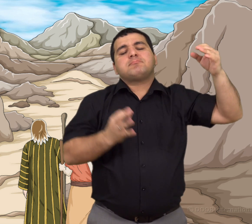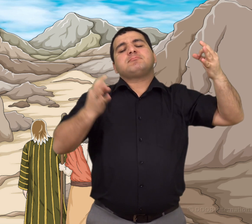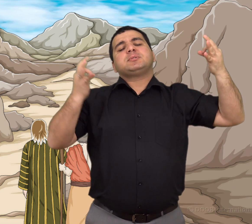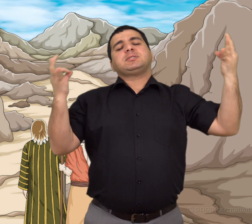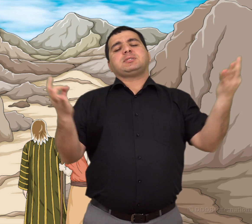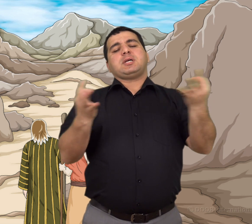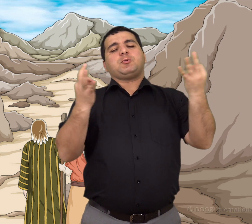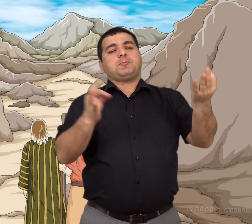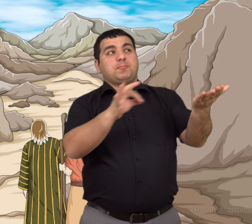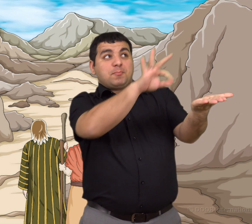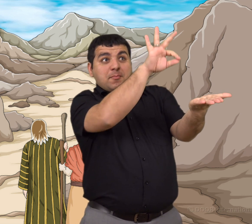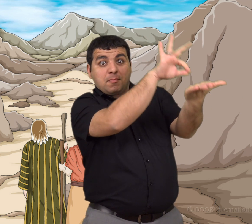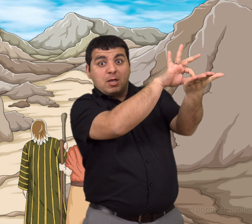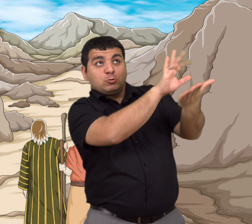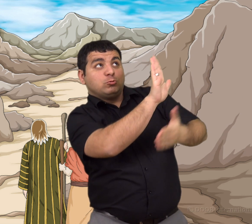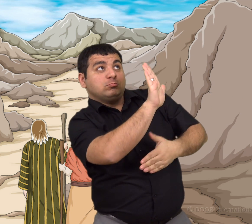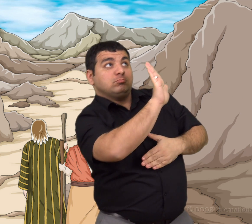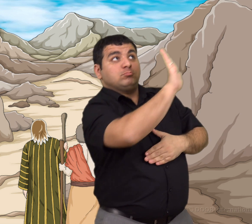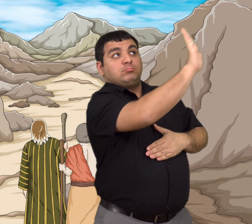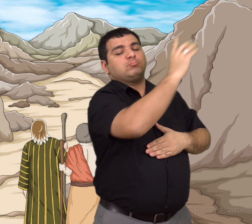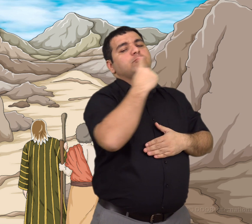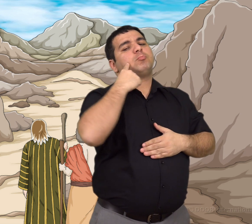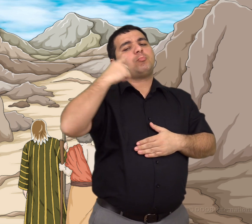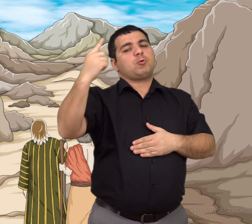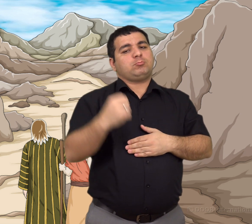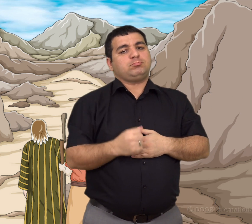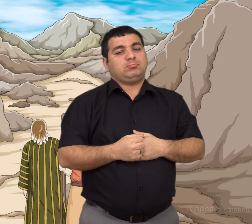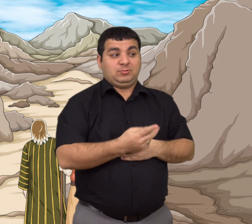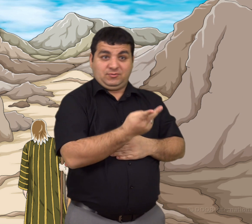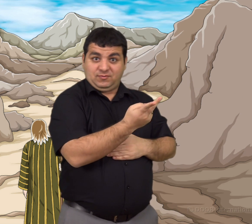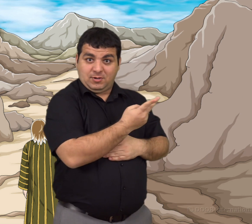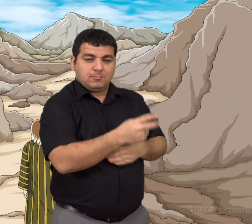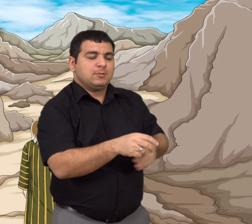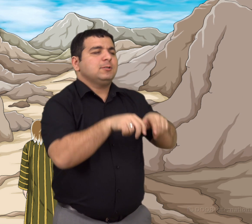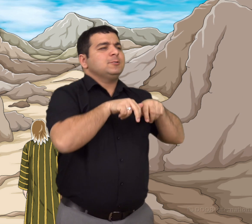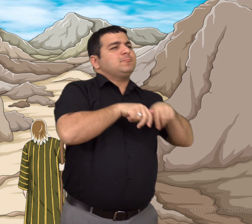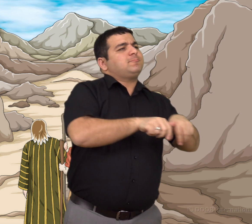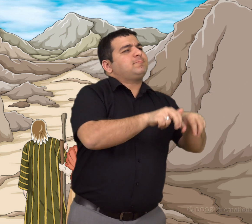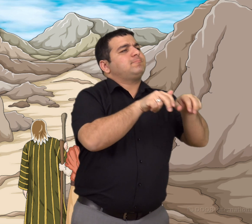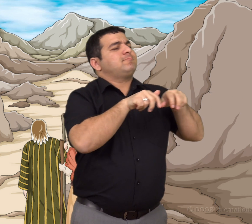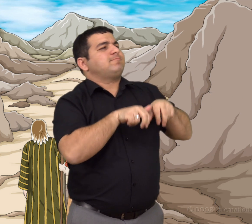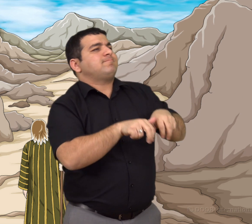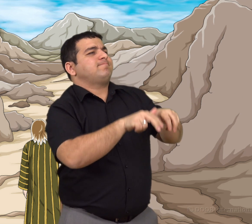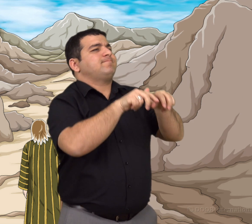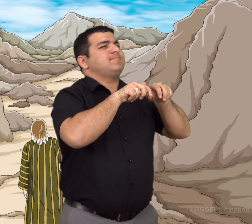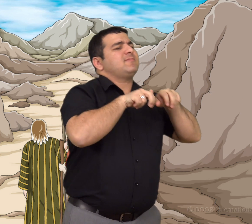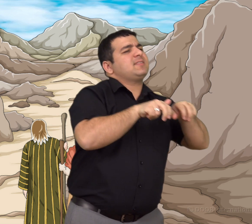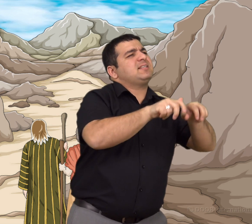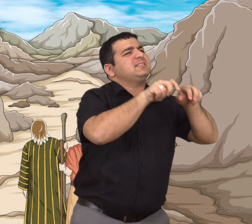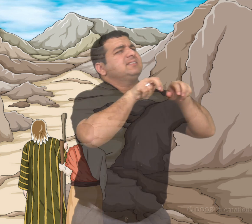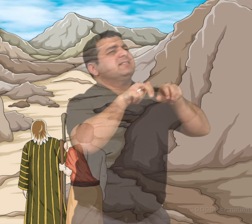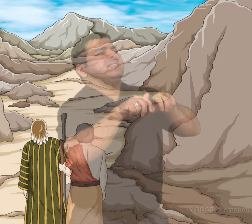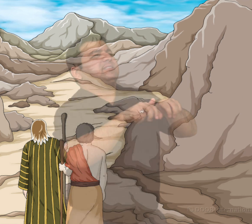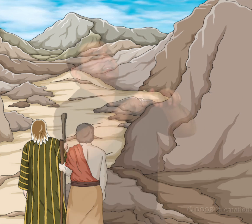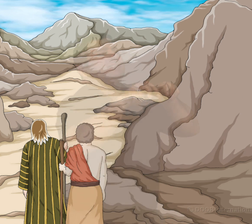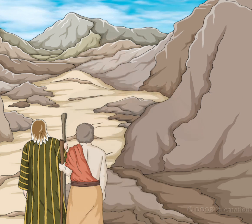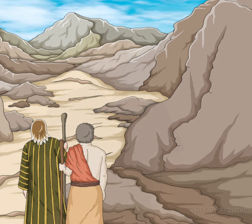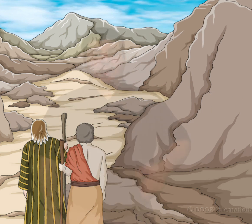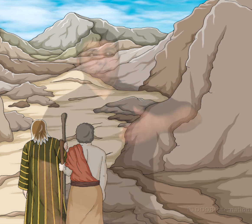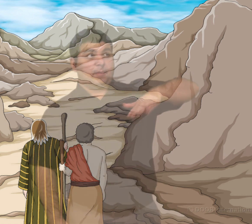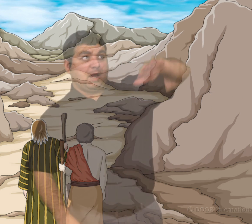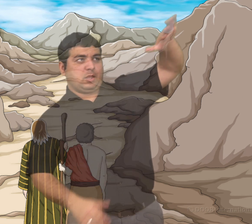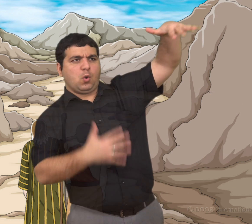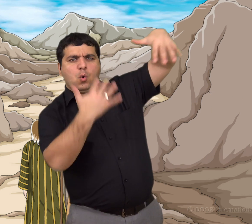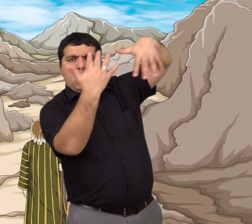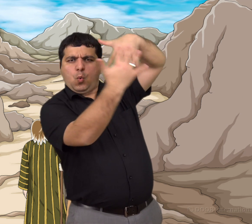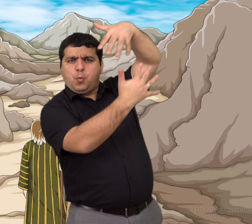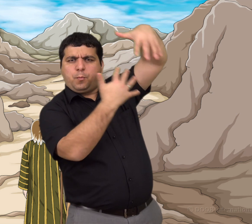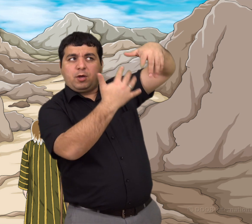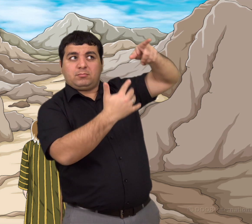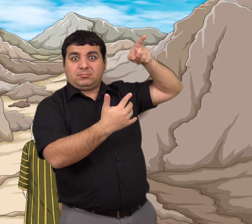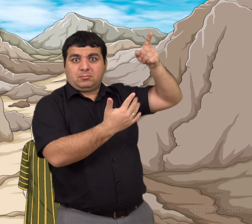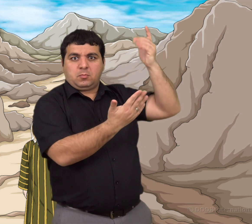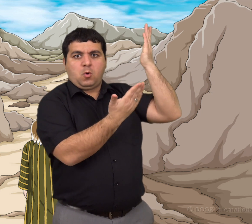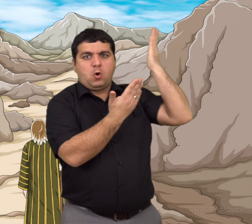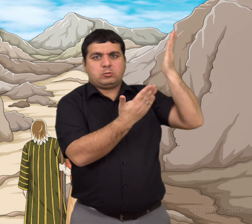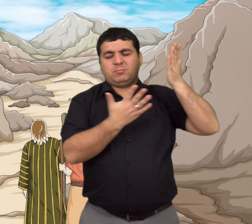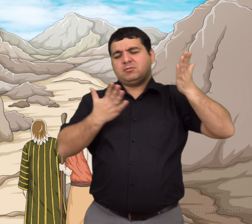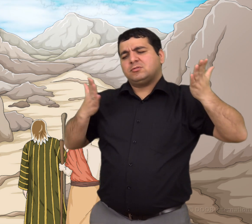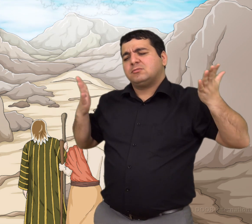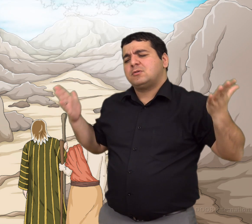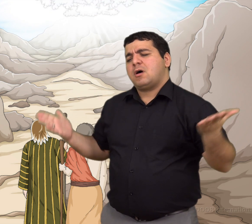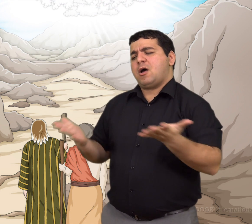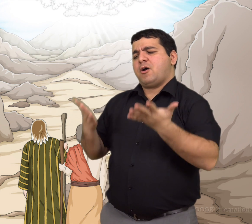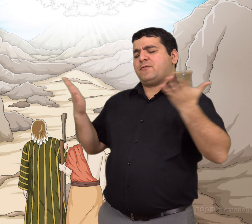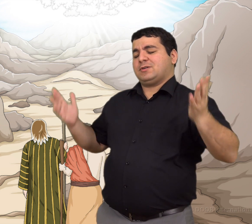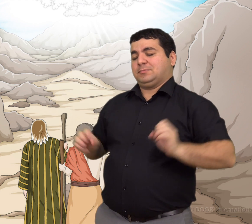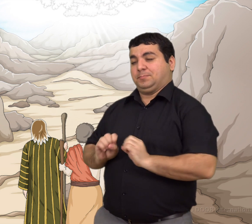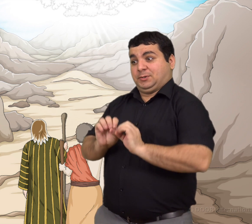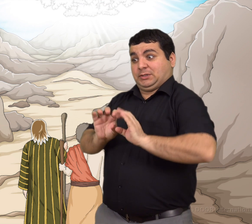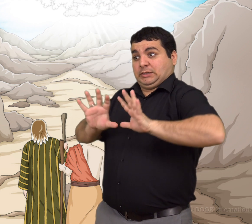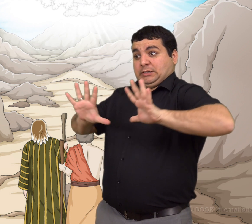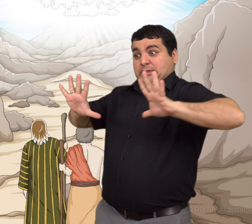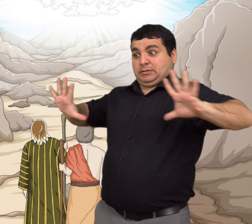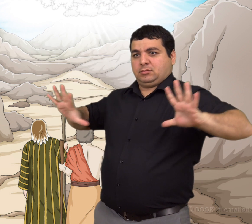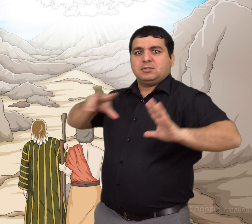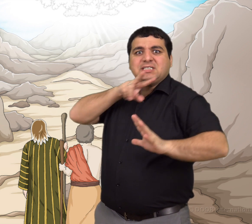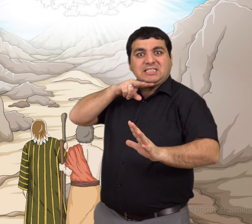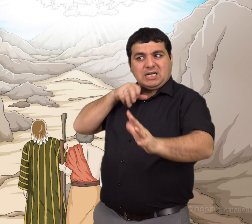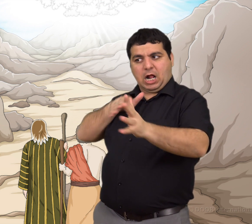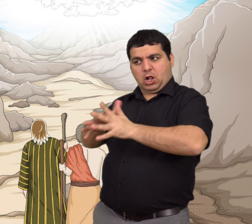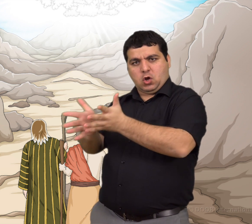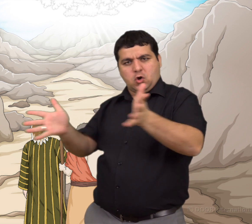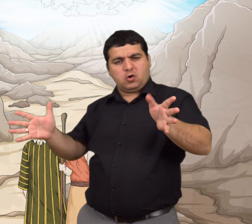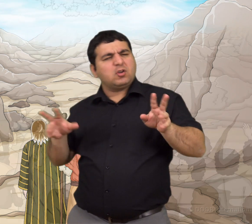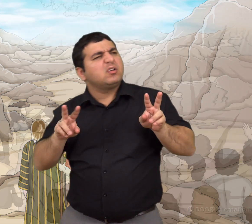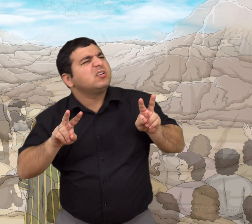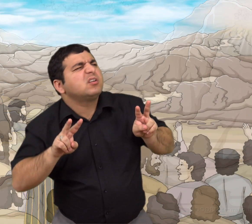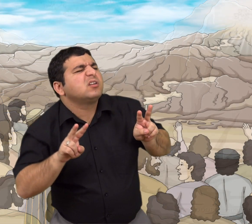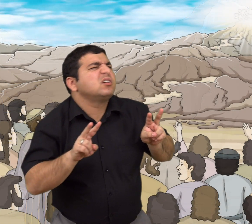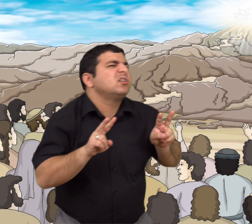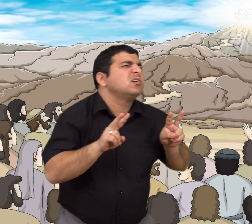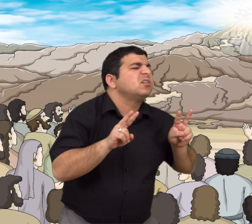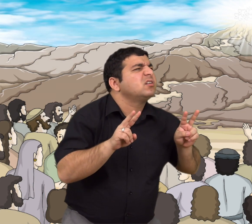For six days the cloud covered it, and on the seventh day the LORD called to Moses from within the cloud.